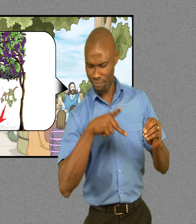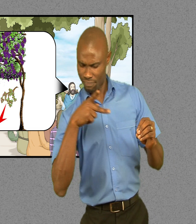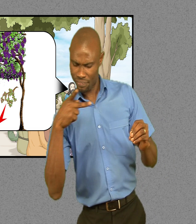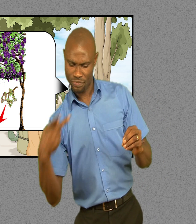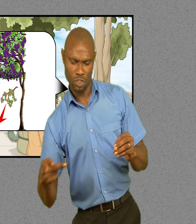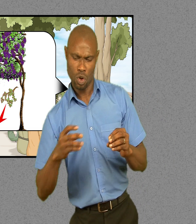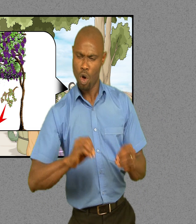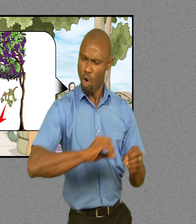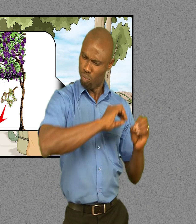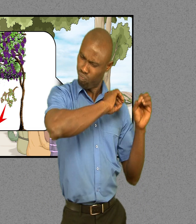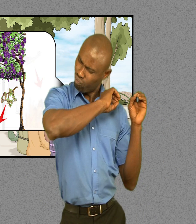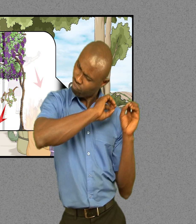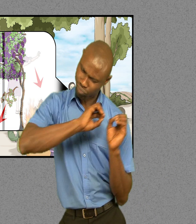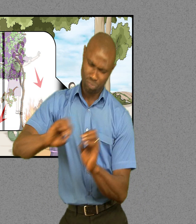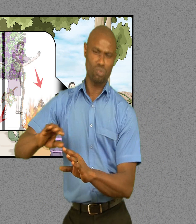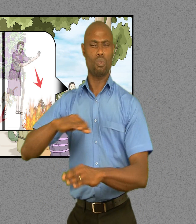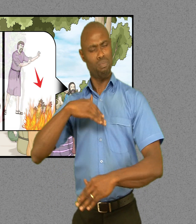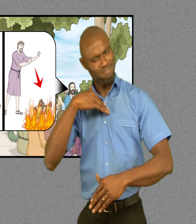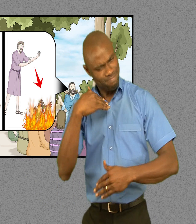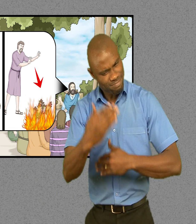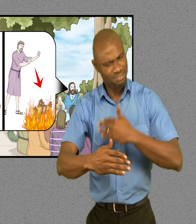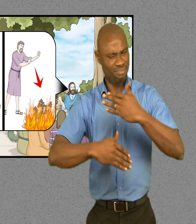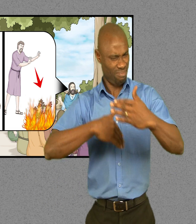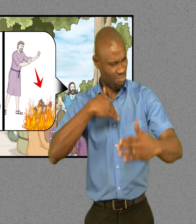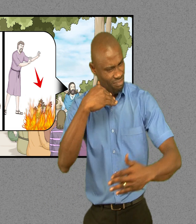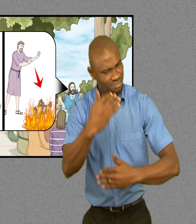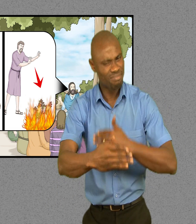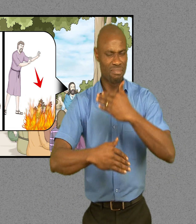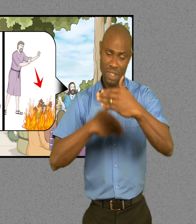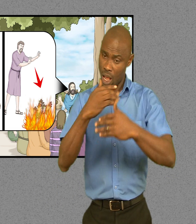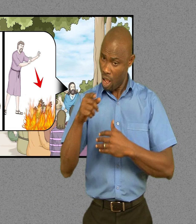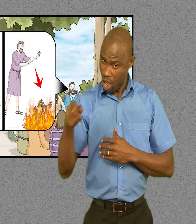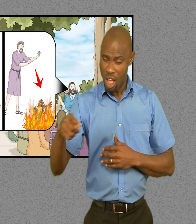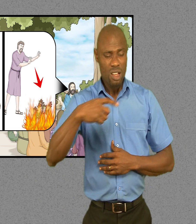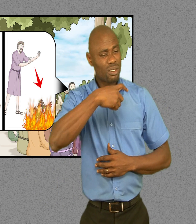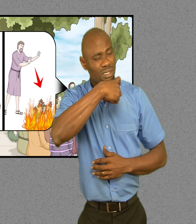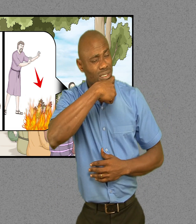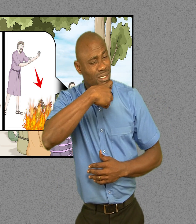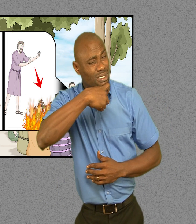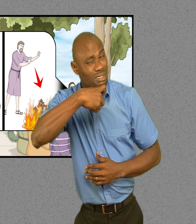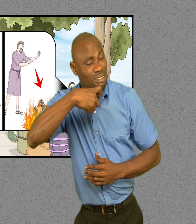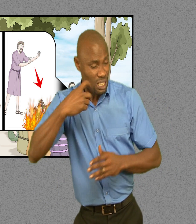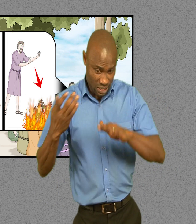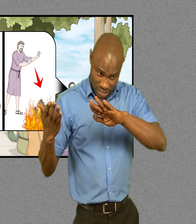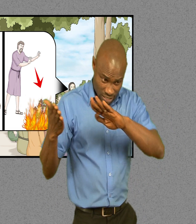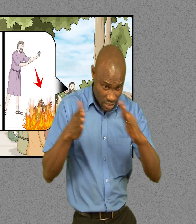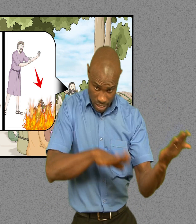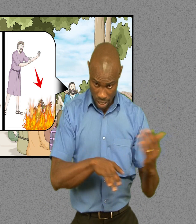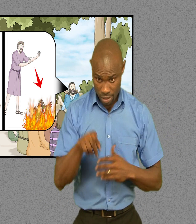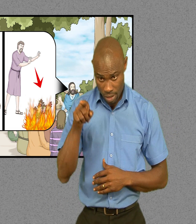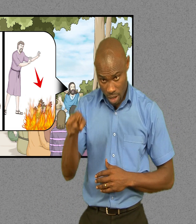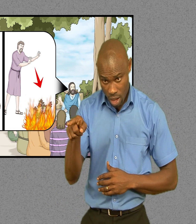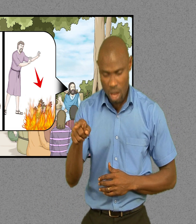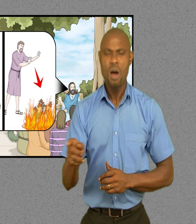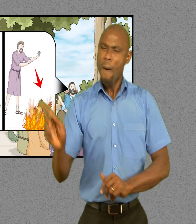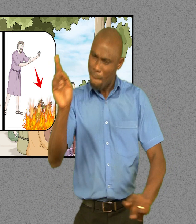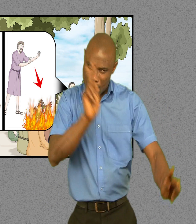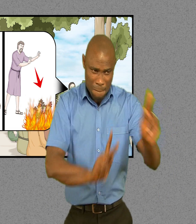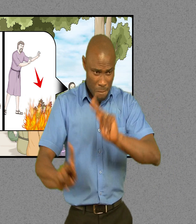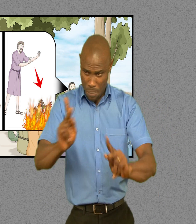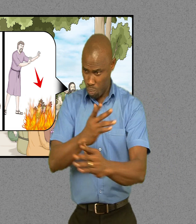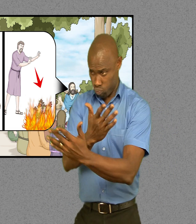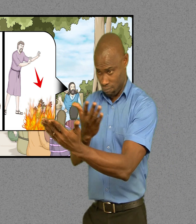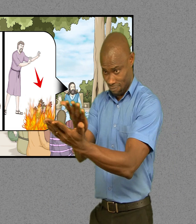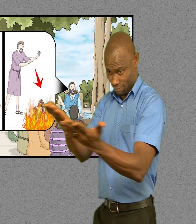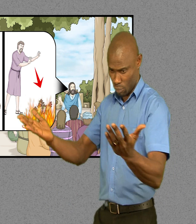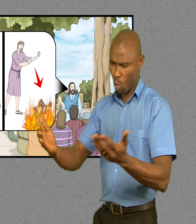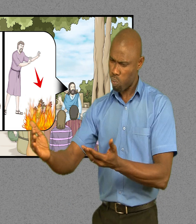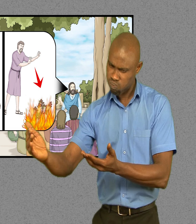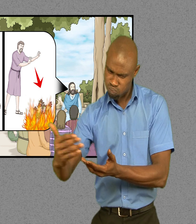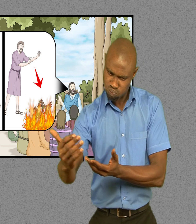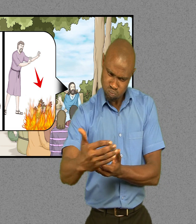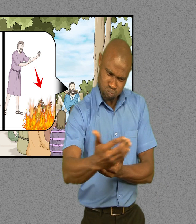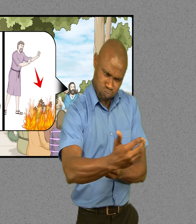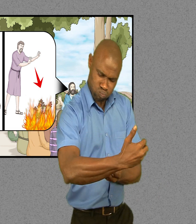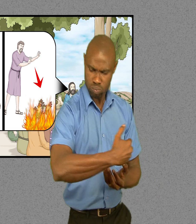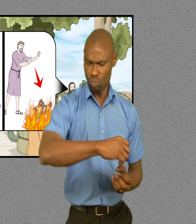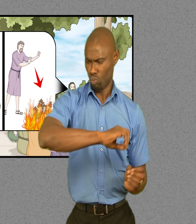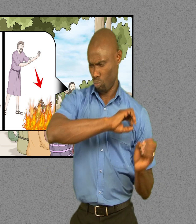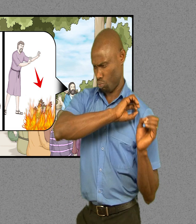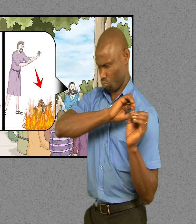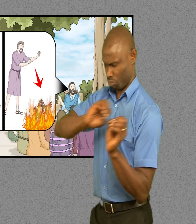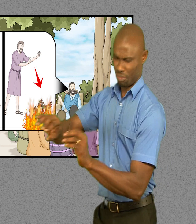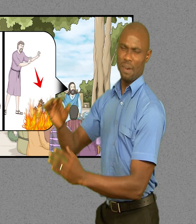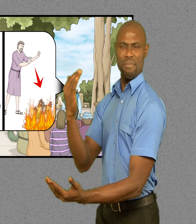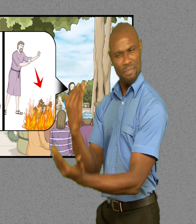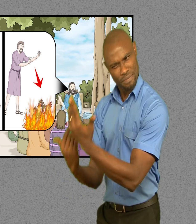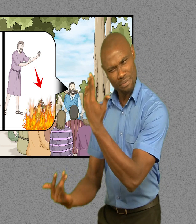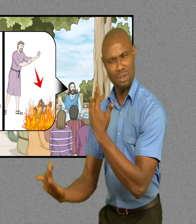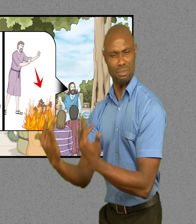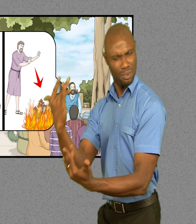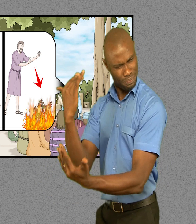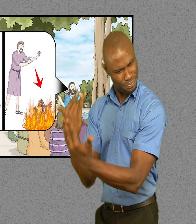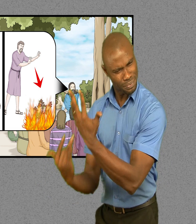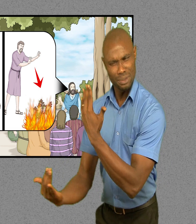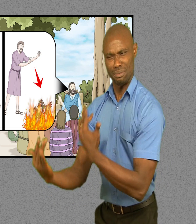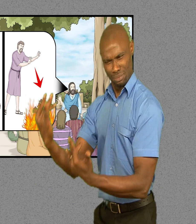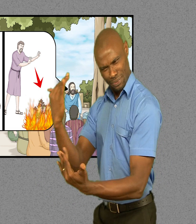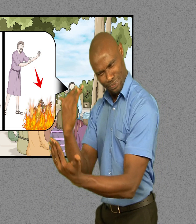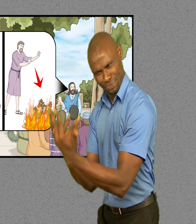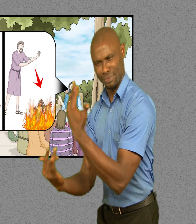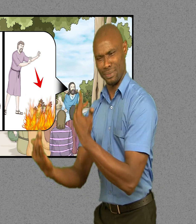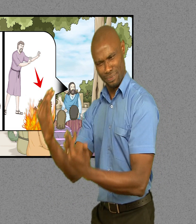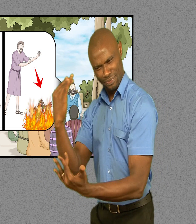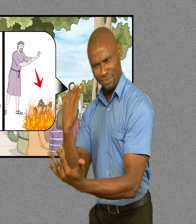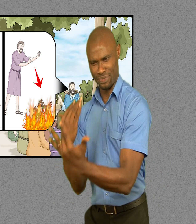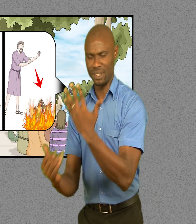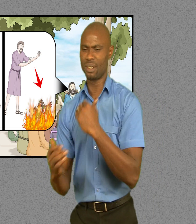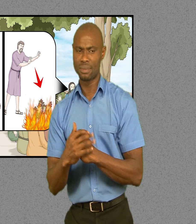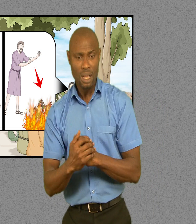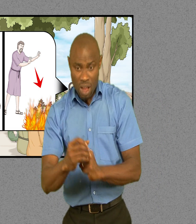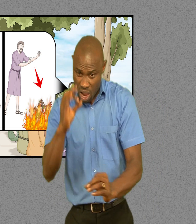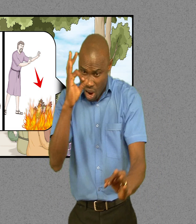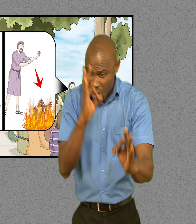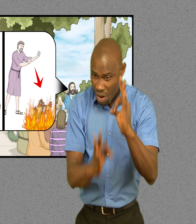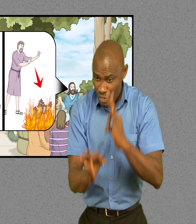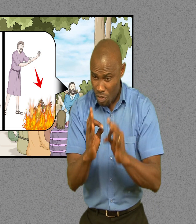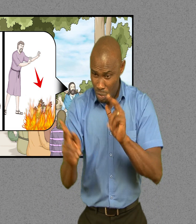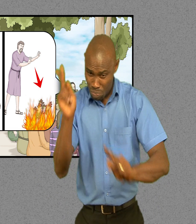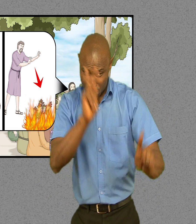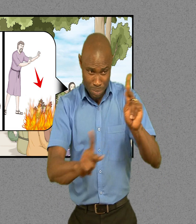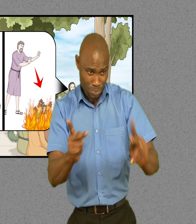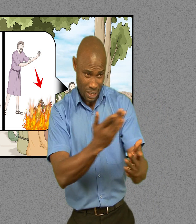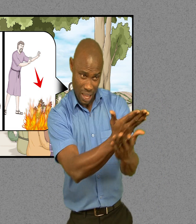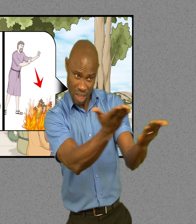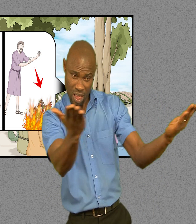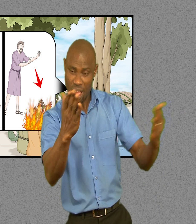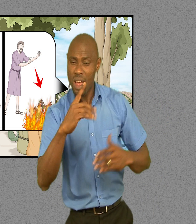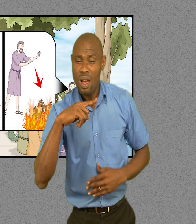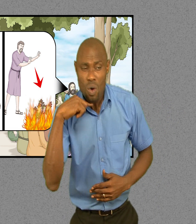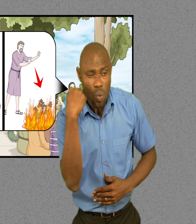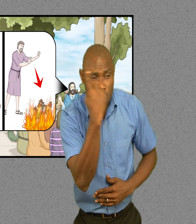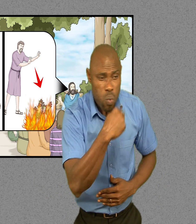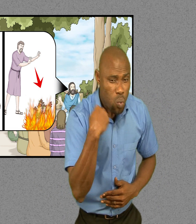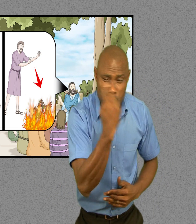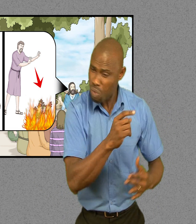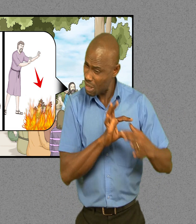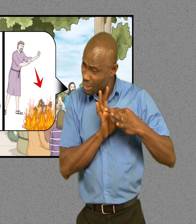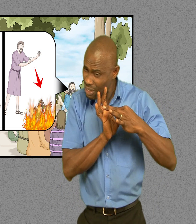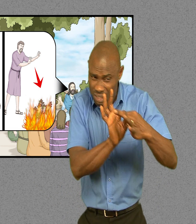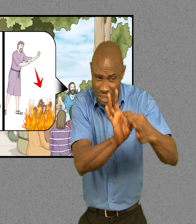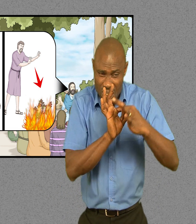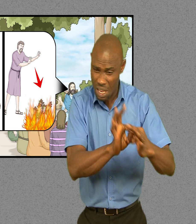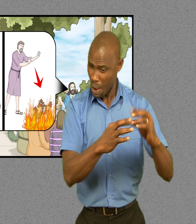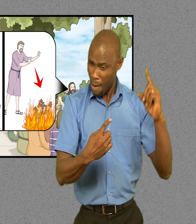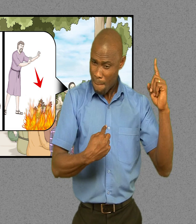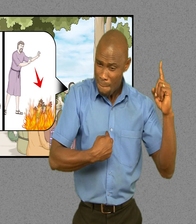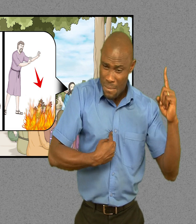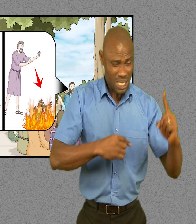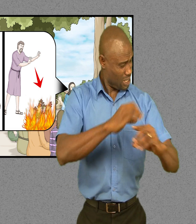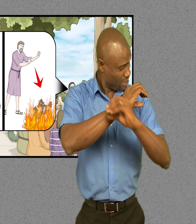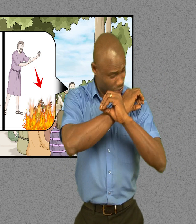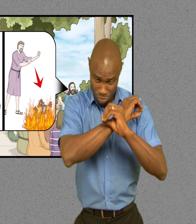Such branches are gathered up, thrown into the fire, and burned.